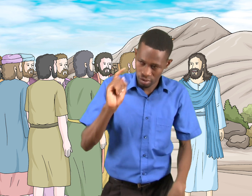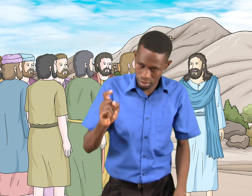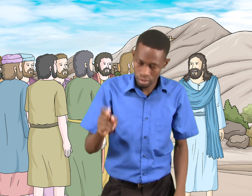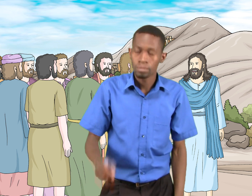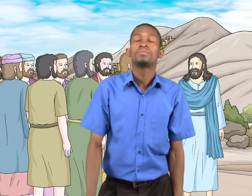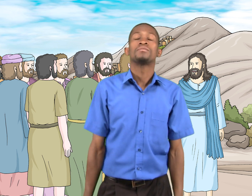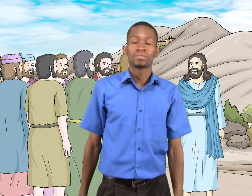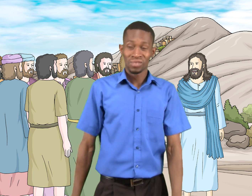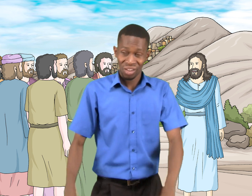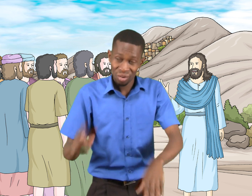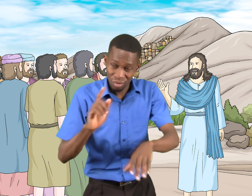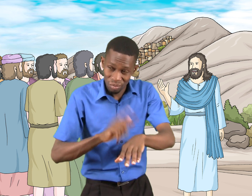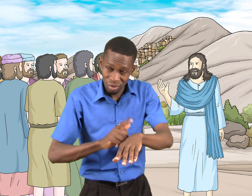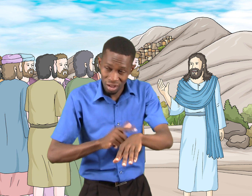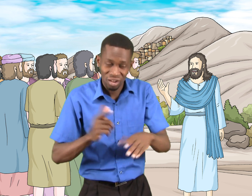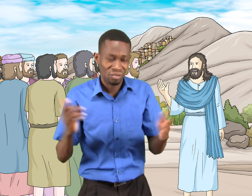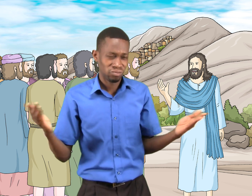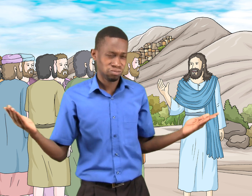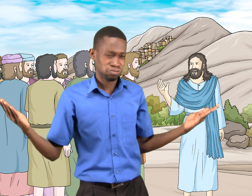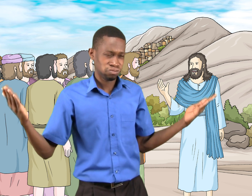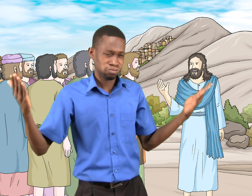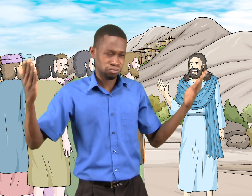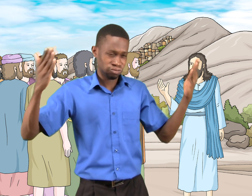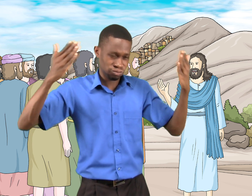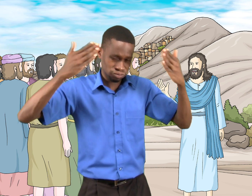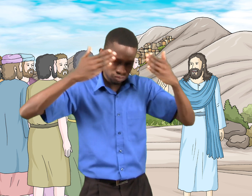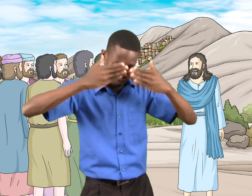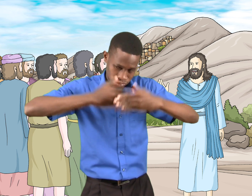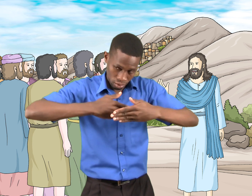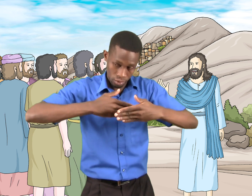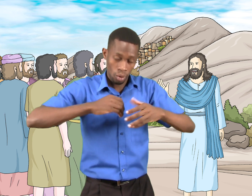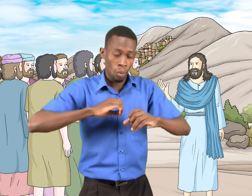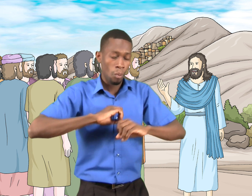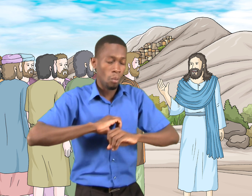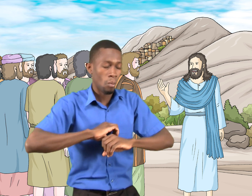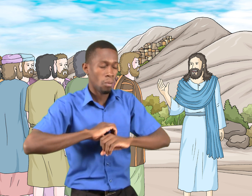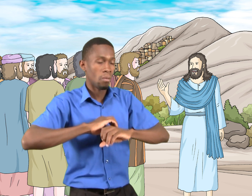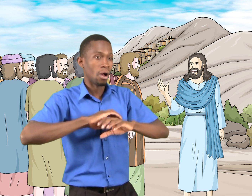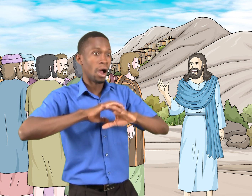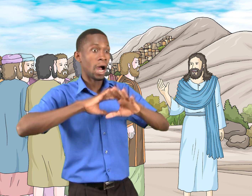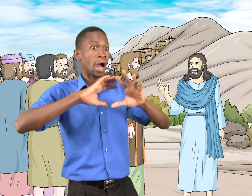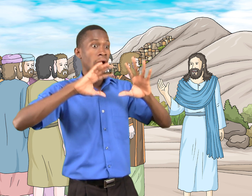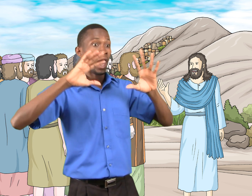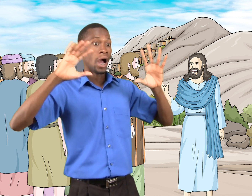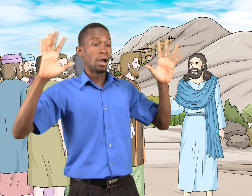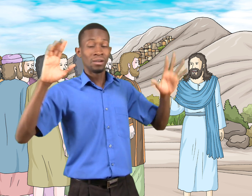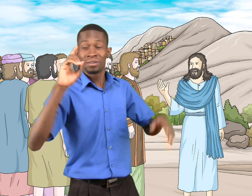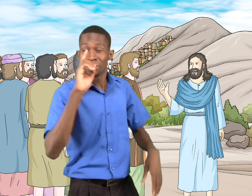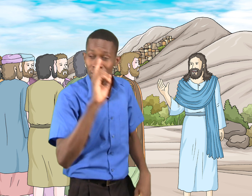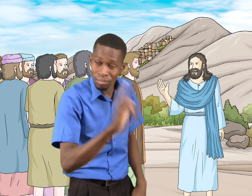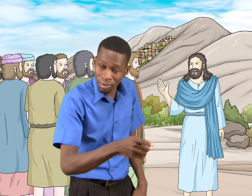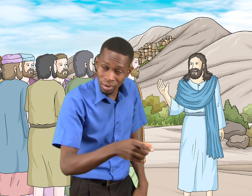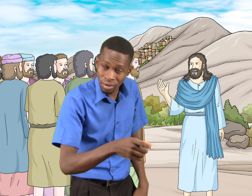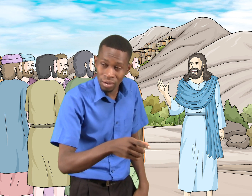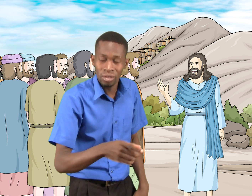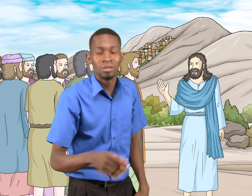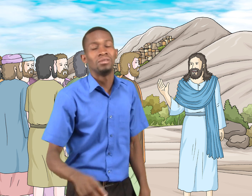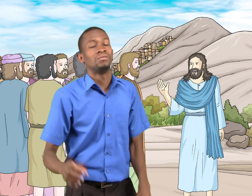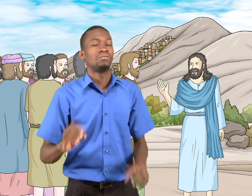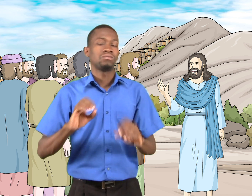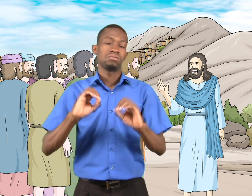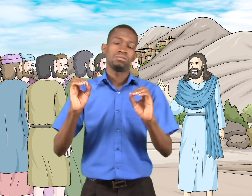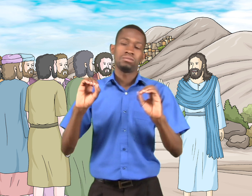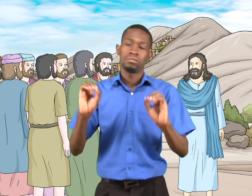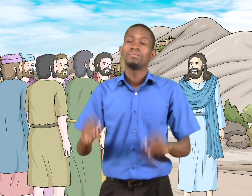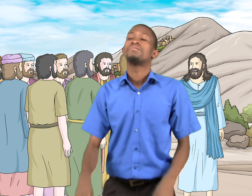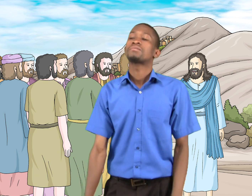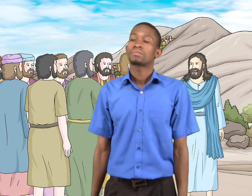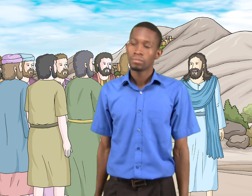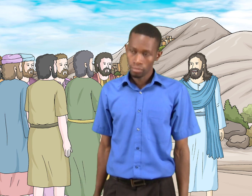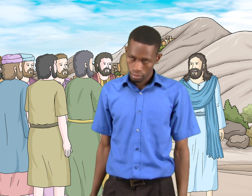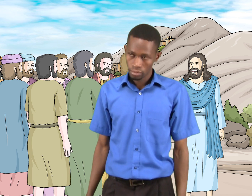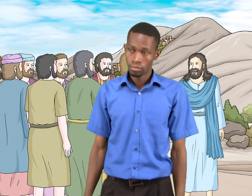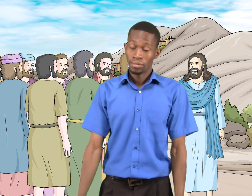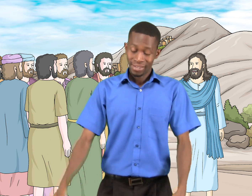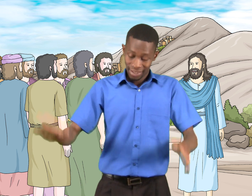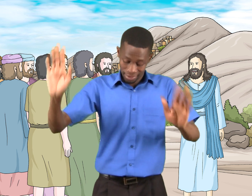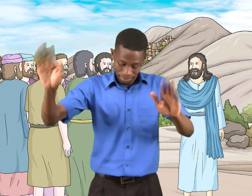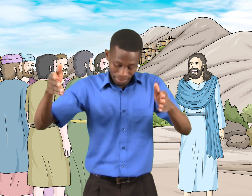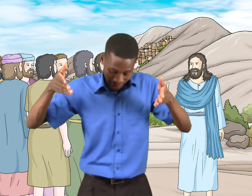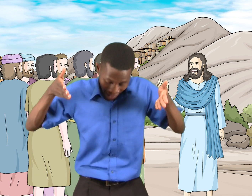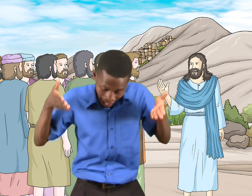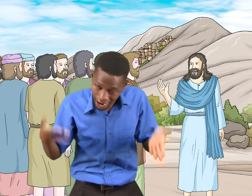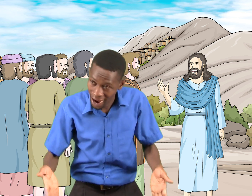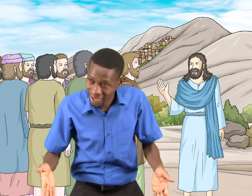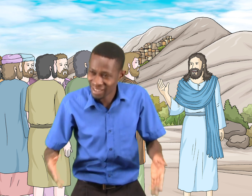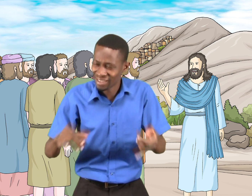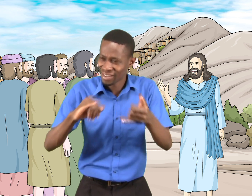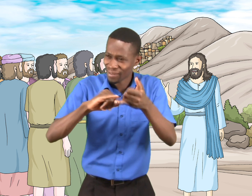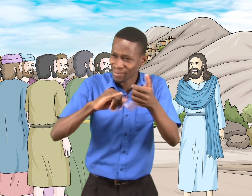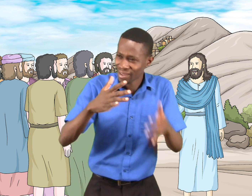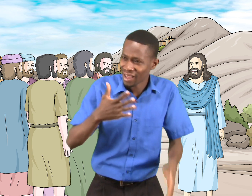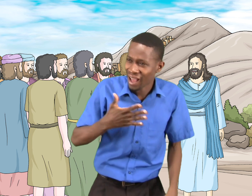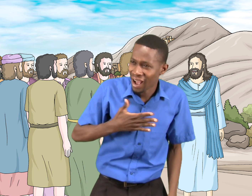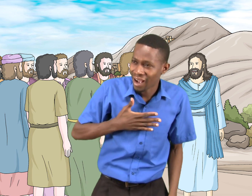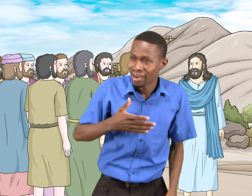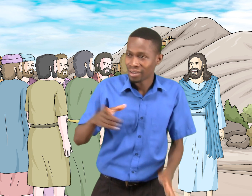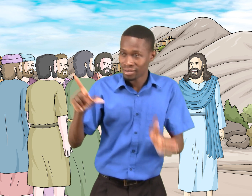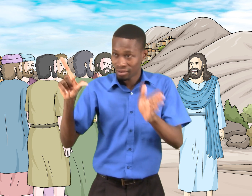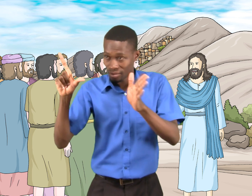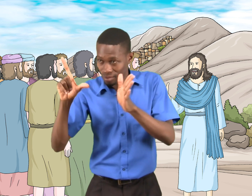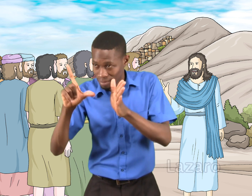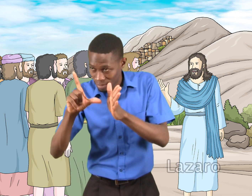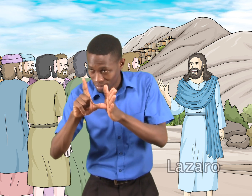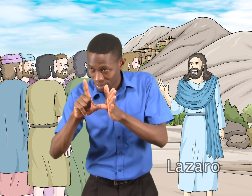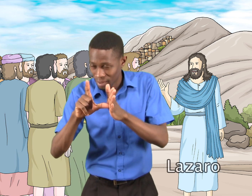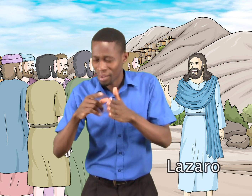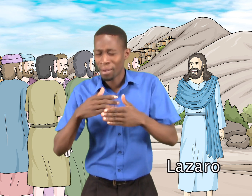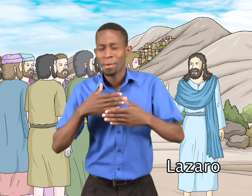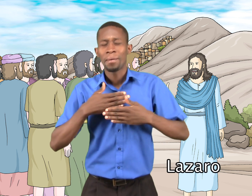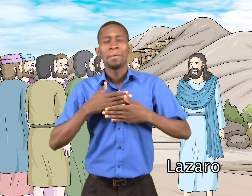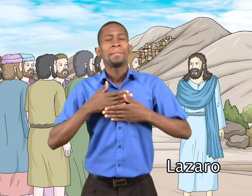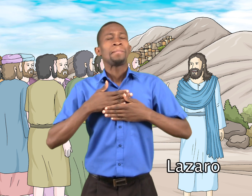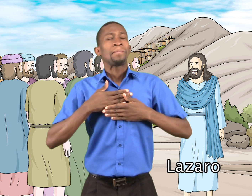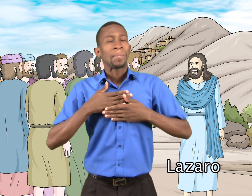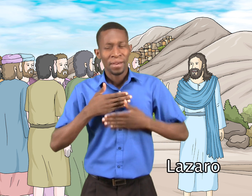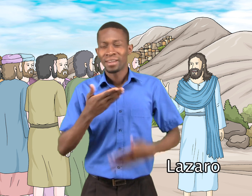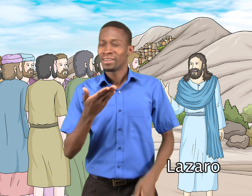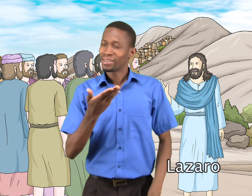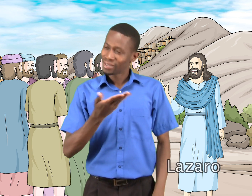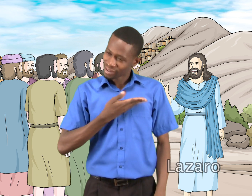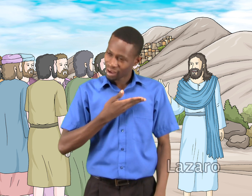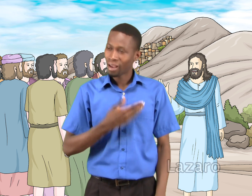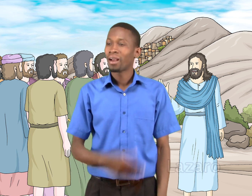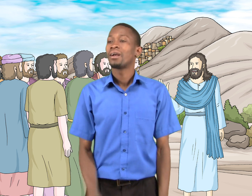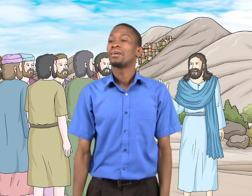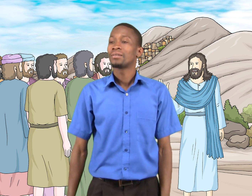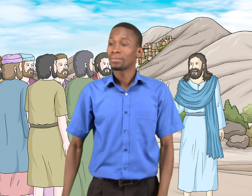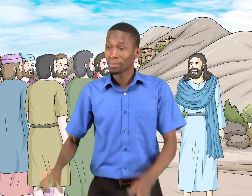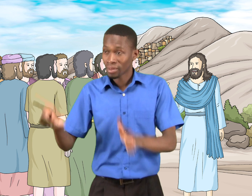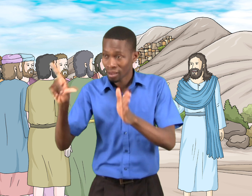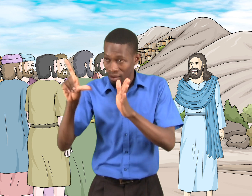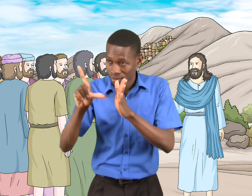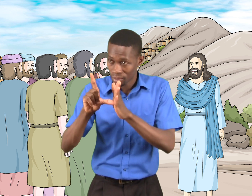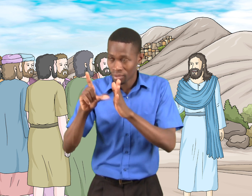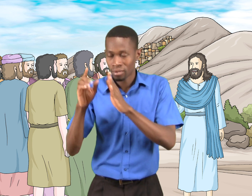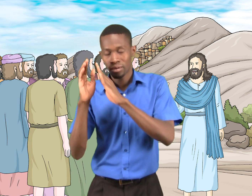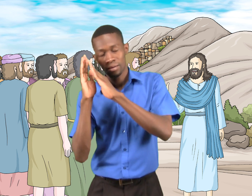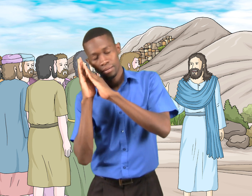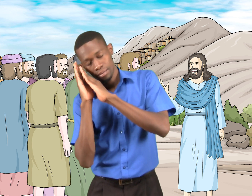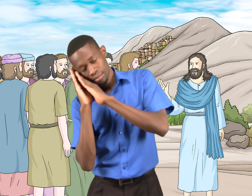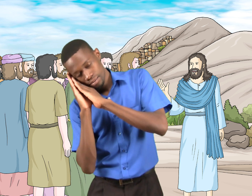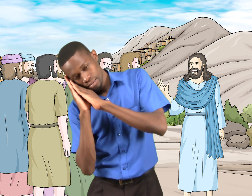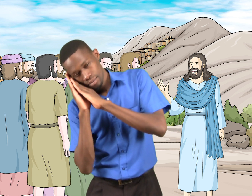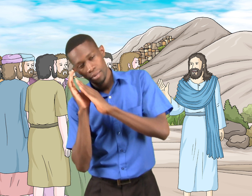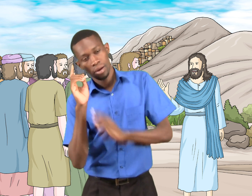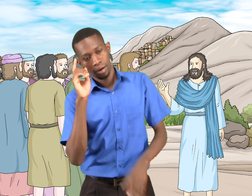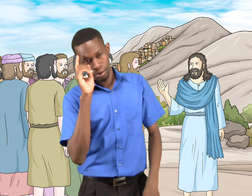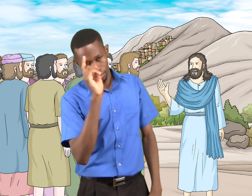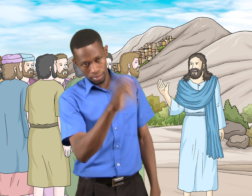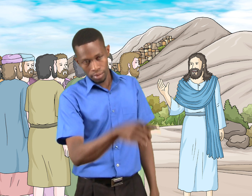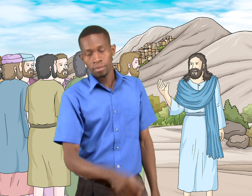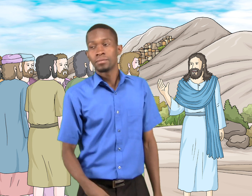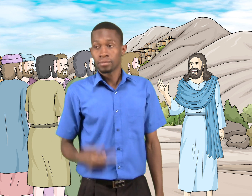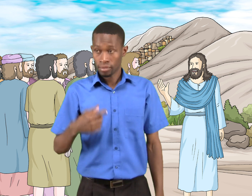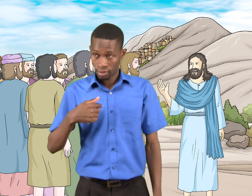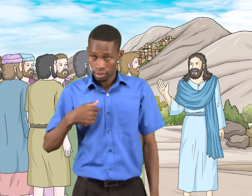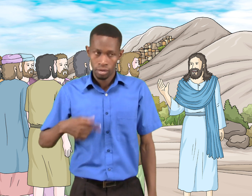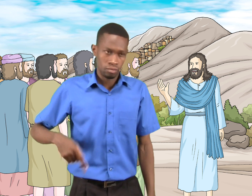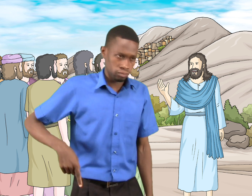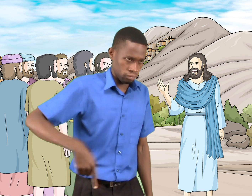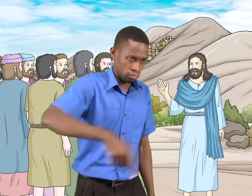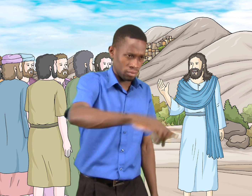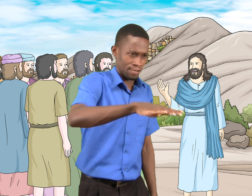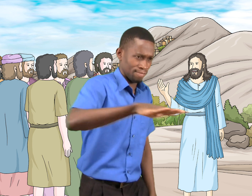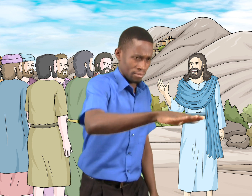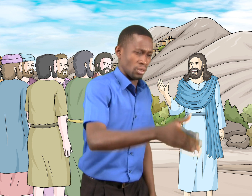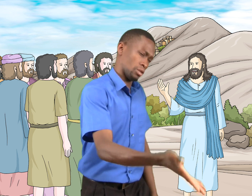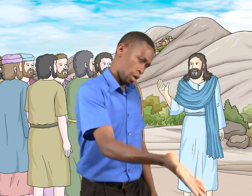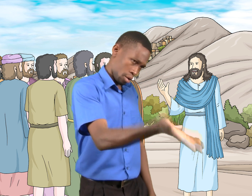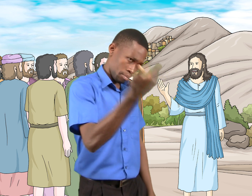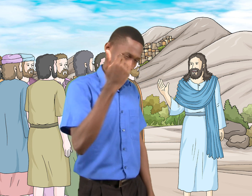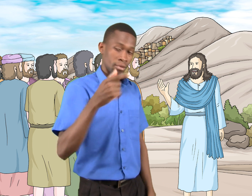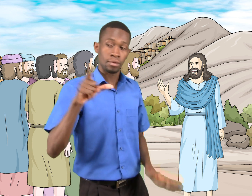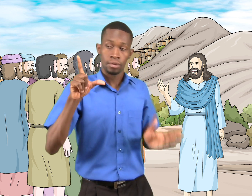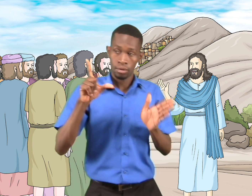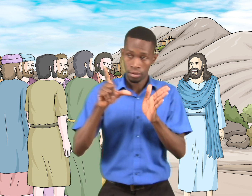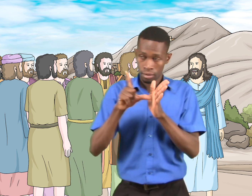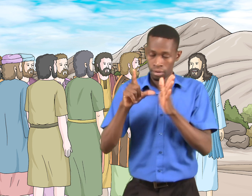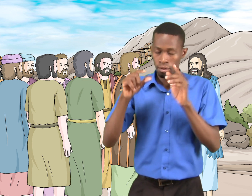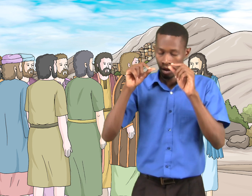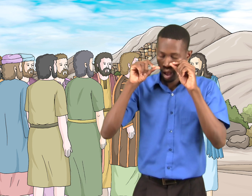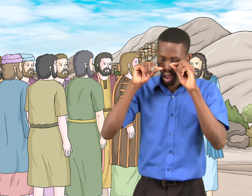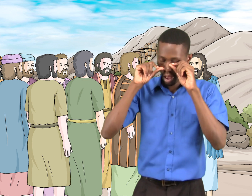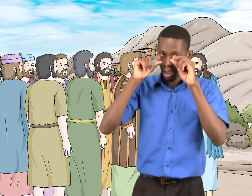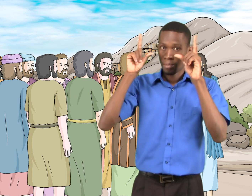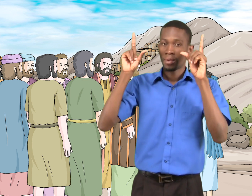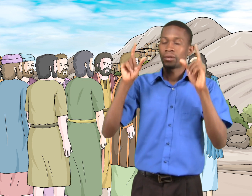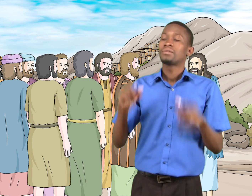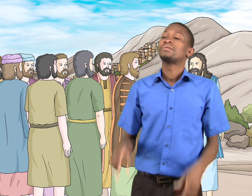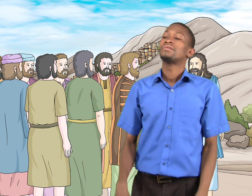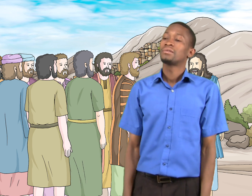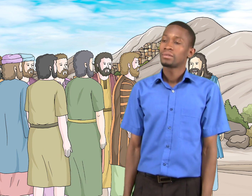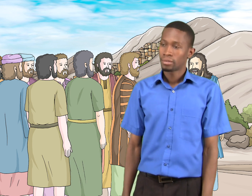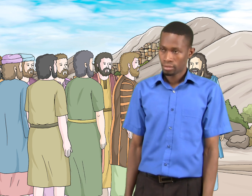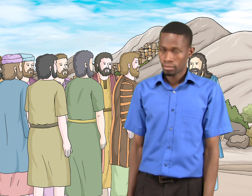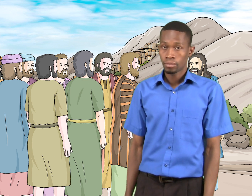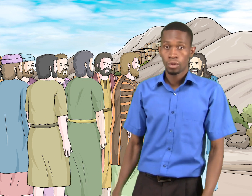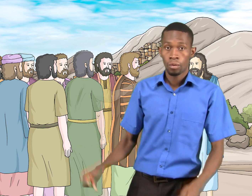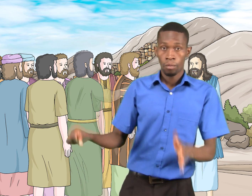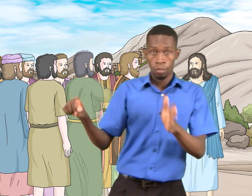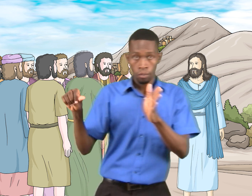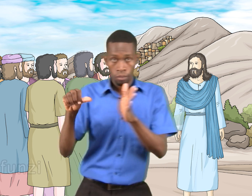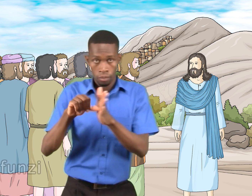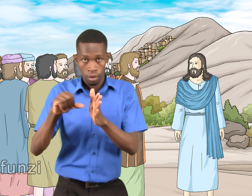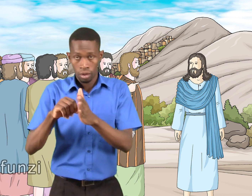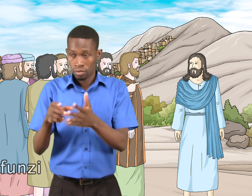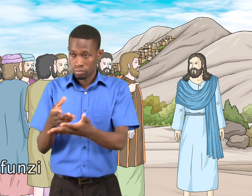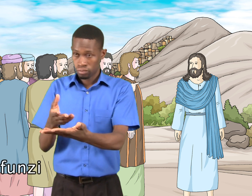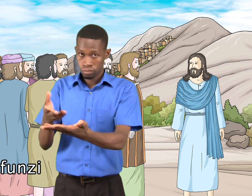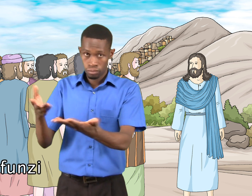After He had said this, He told them, “Our friend Lazarus has fallen asleep, but I am going there to wake him up.”